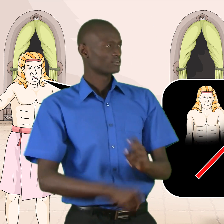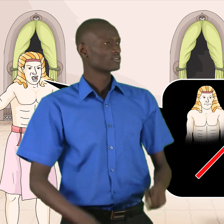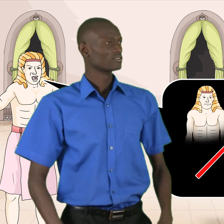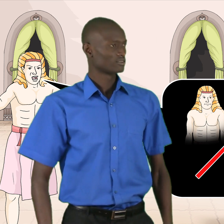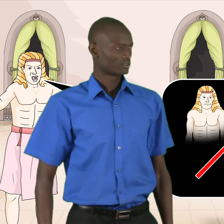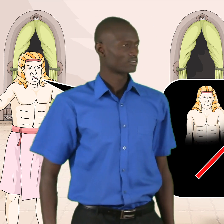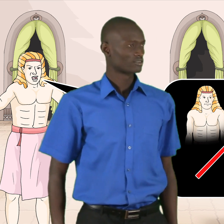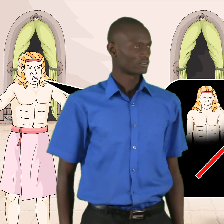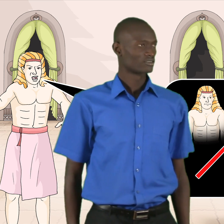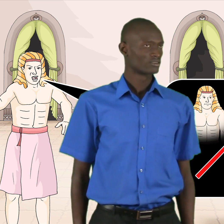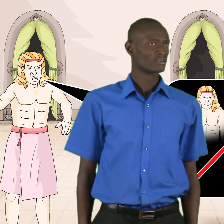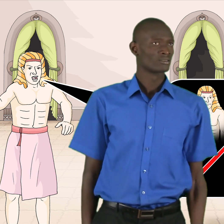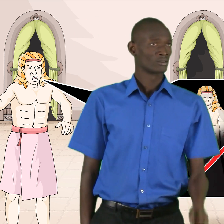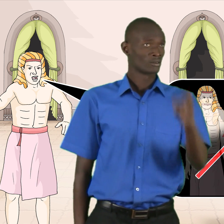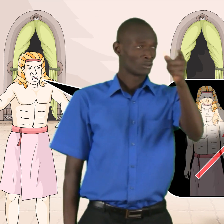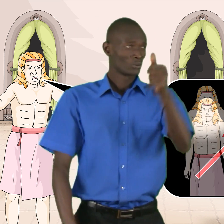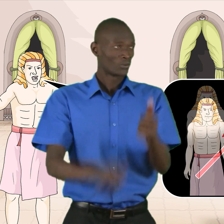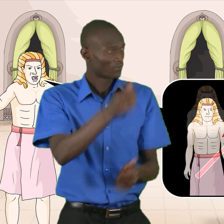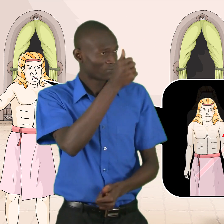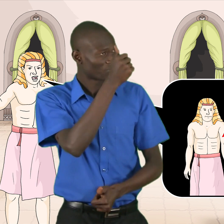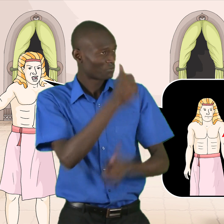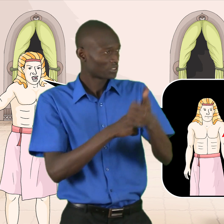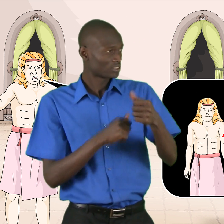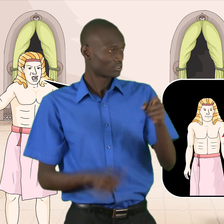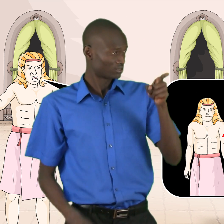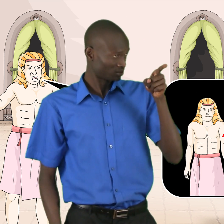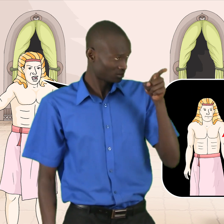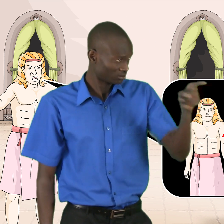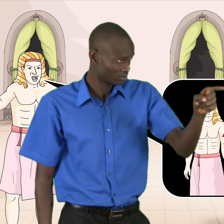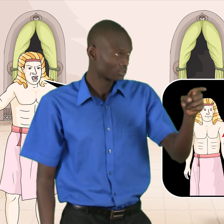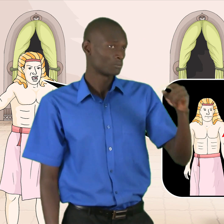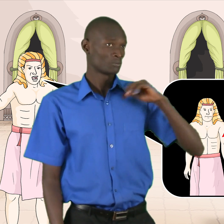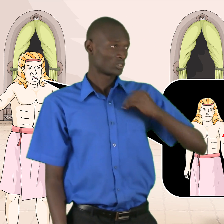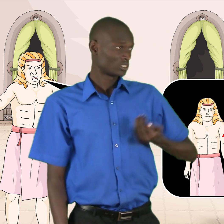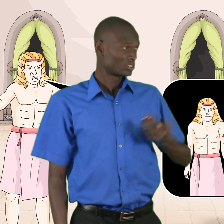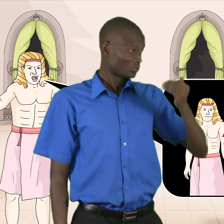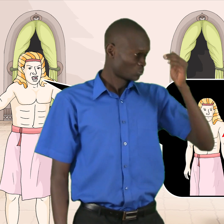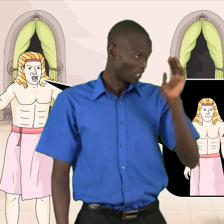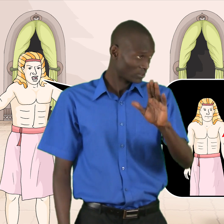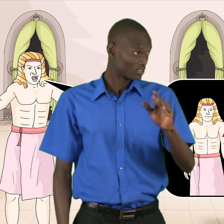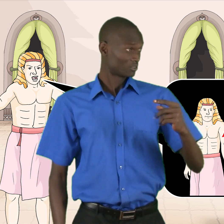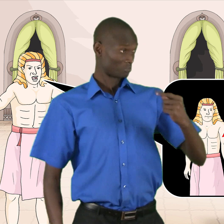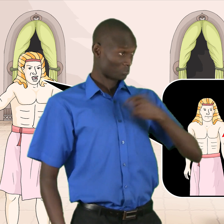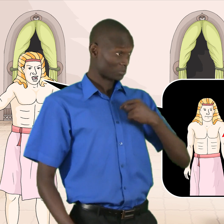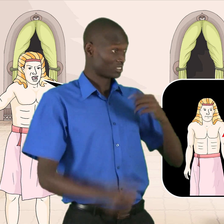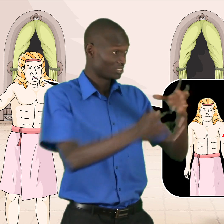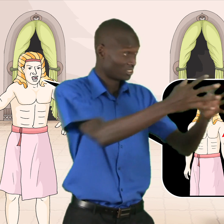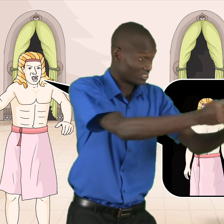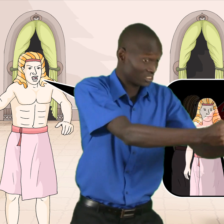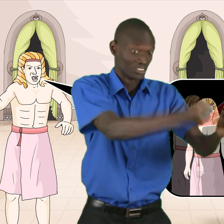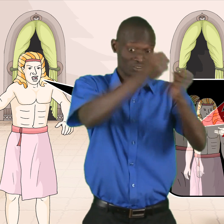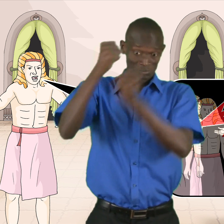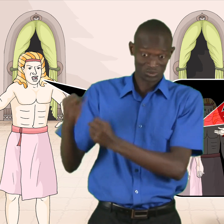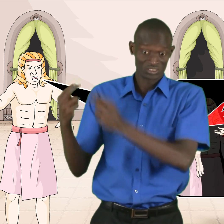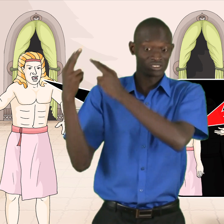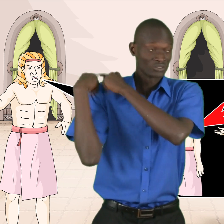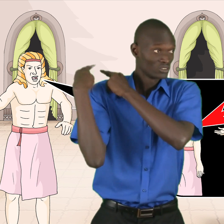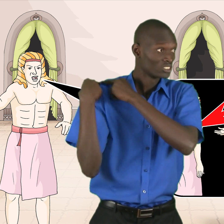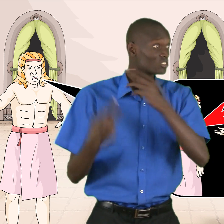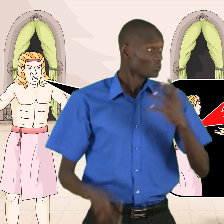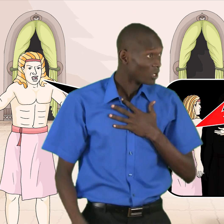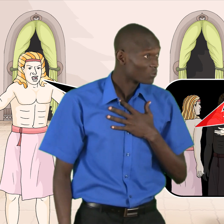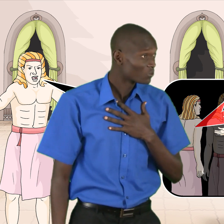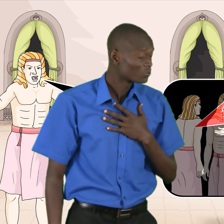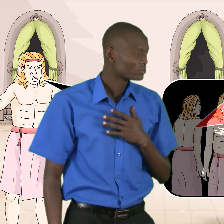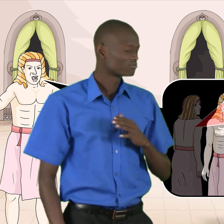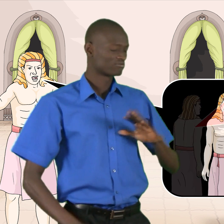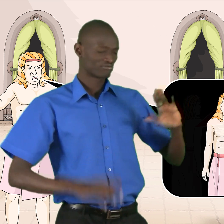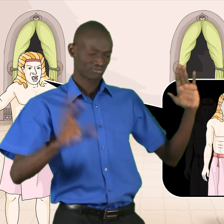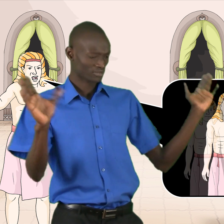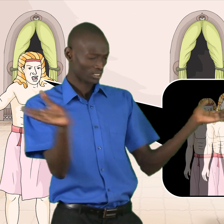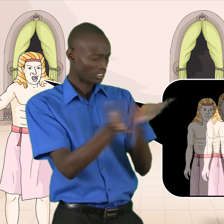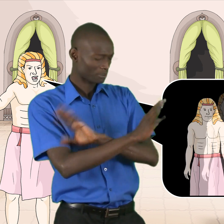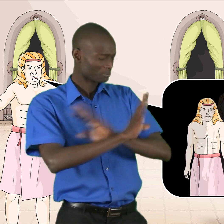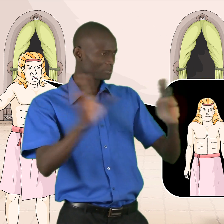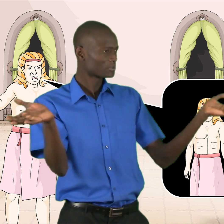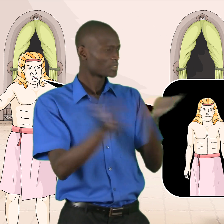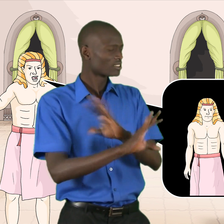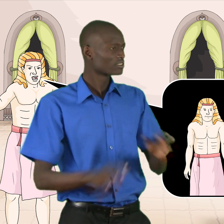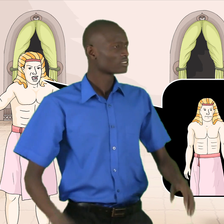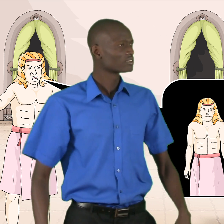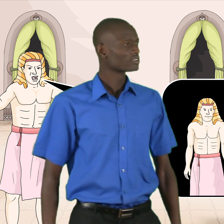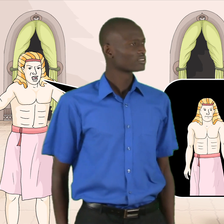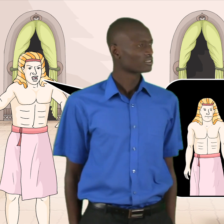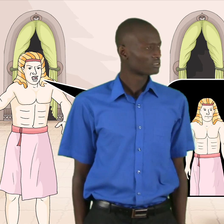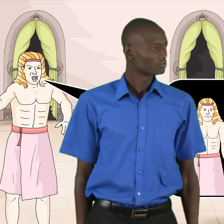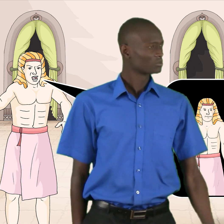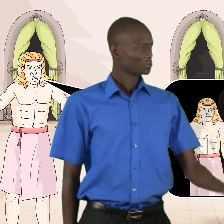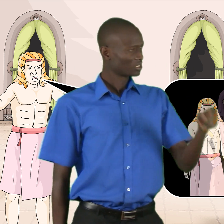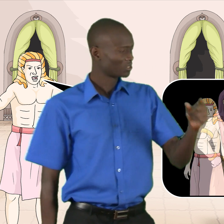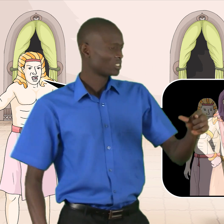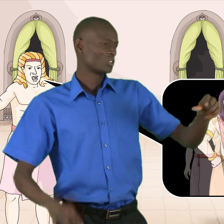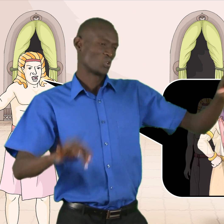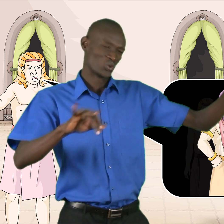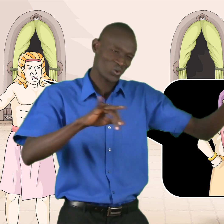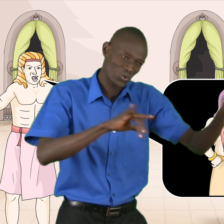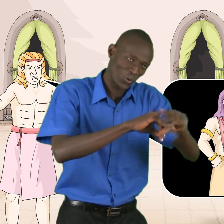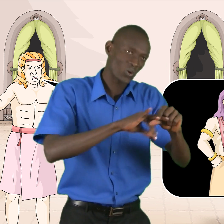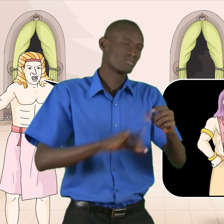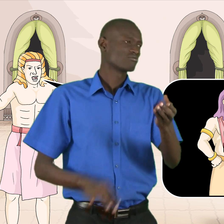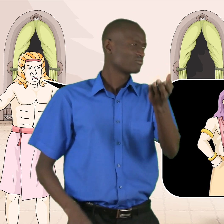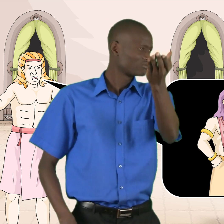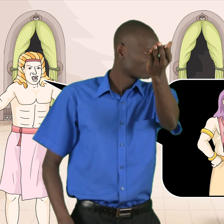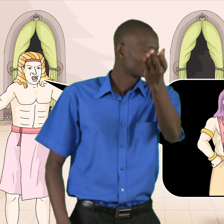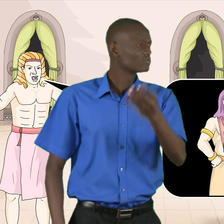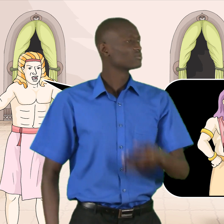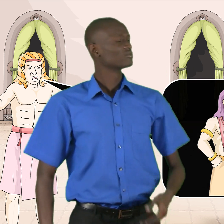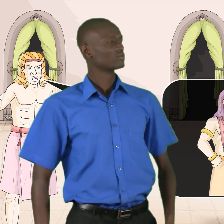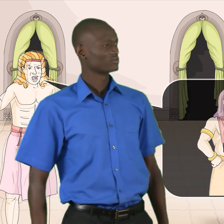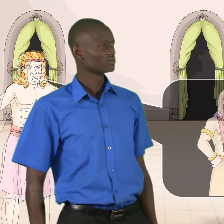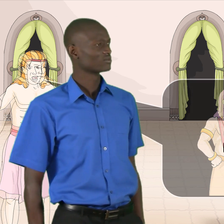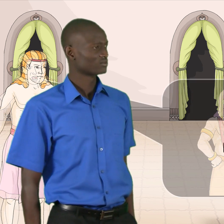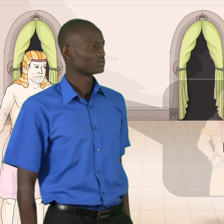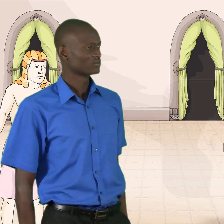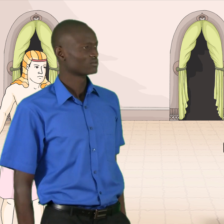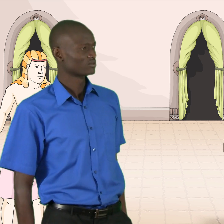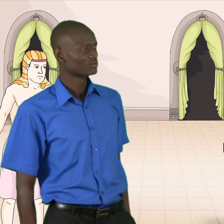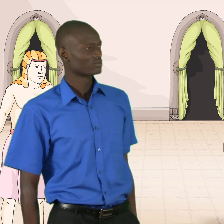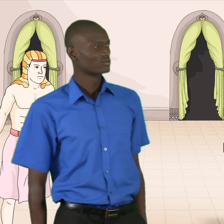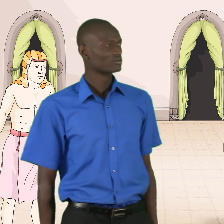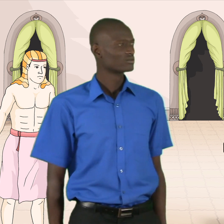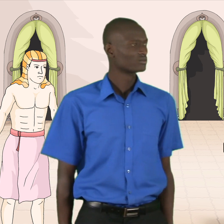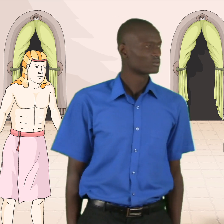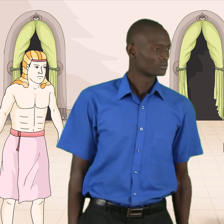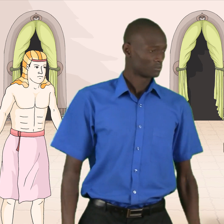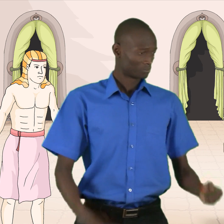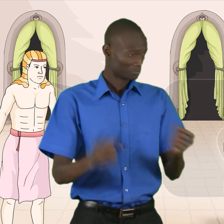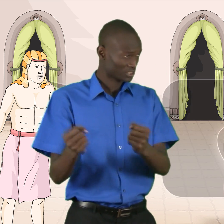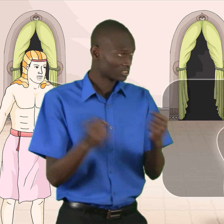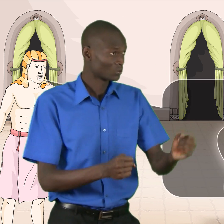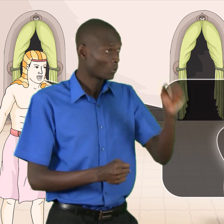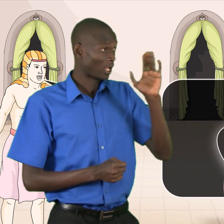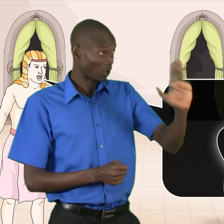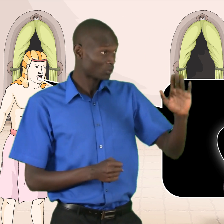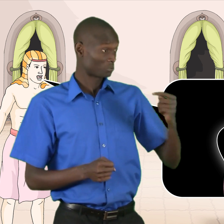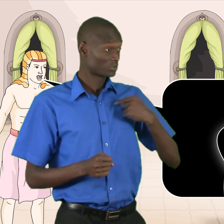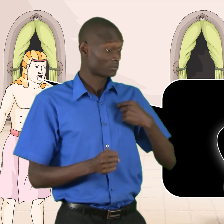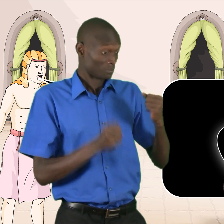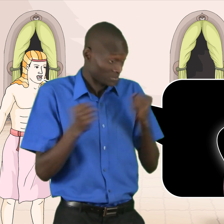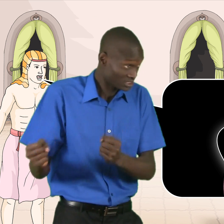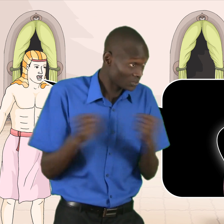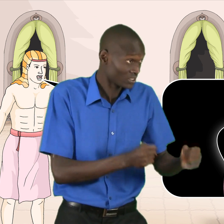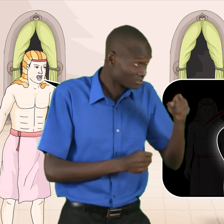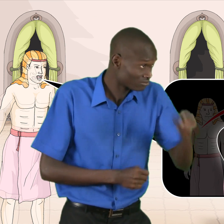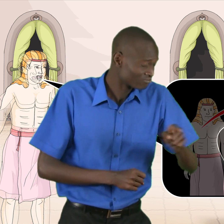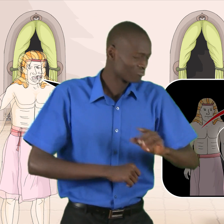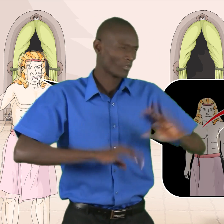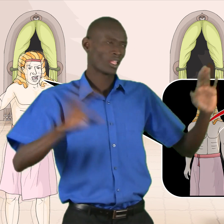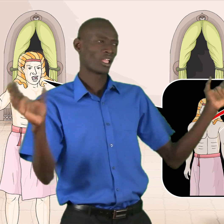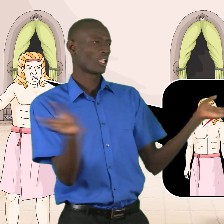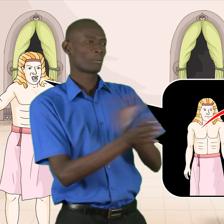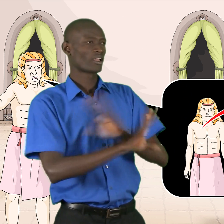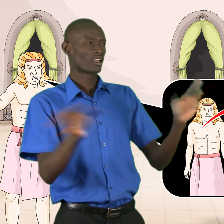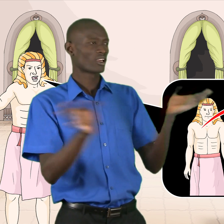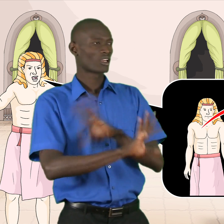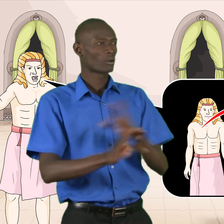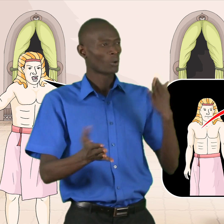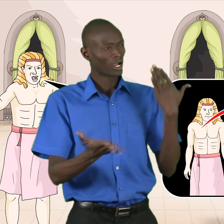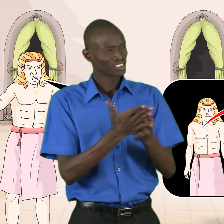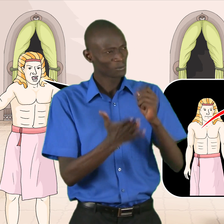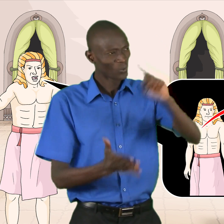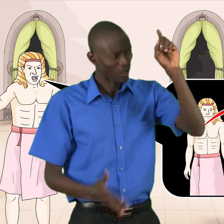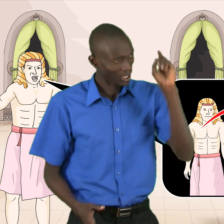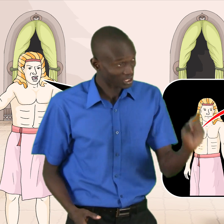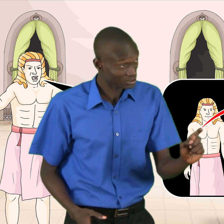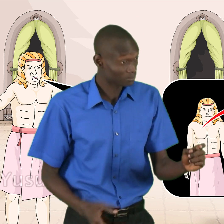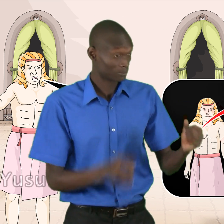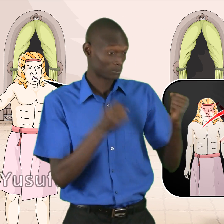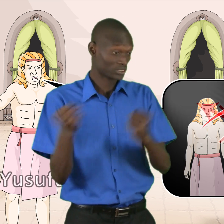He has withheld nothing from me except you, because you are his wife.